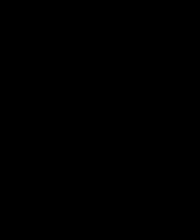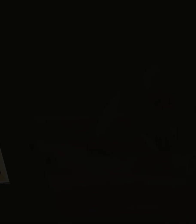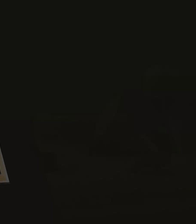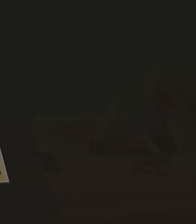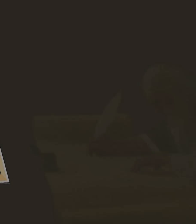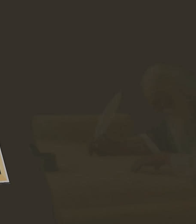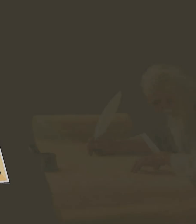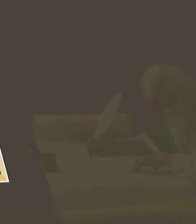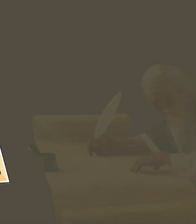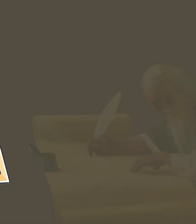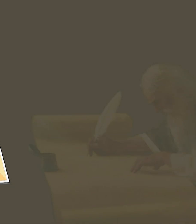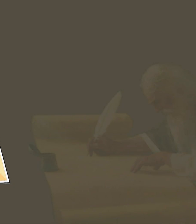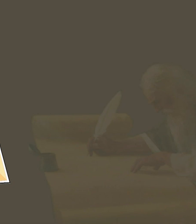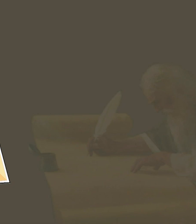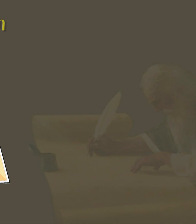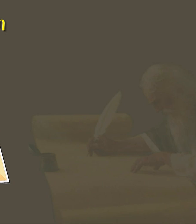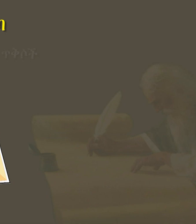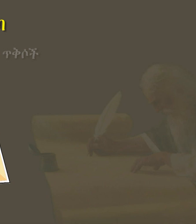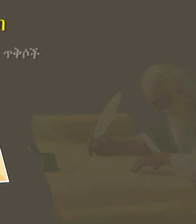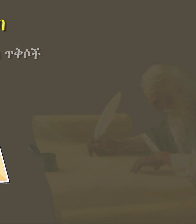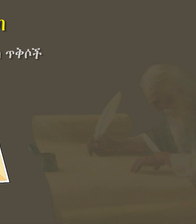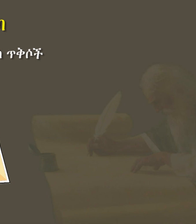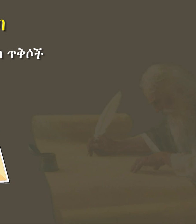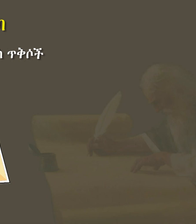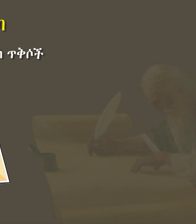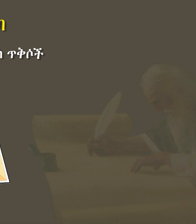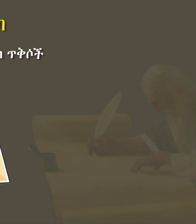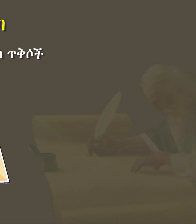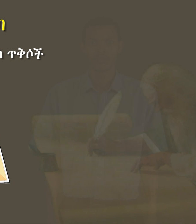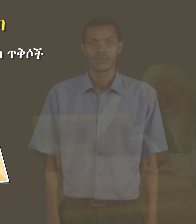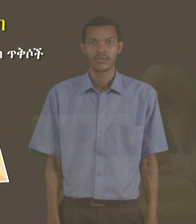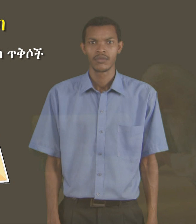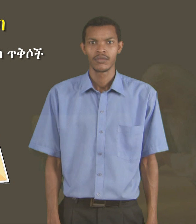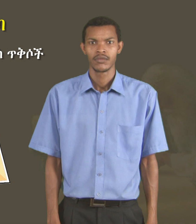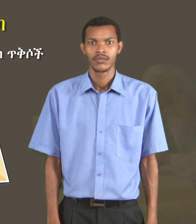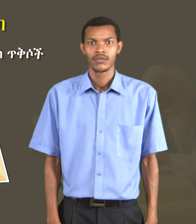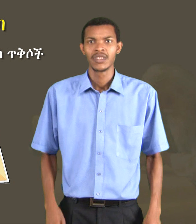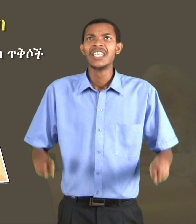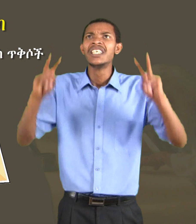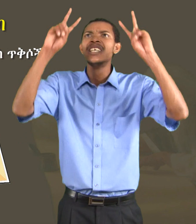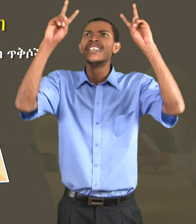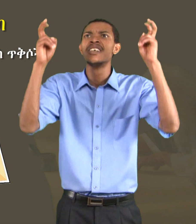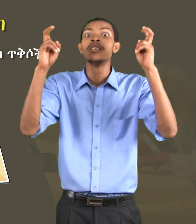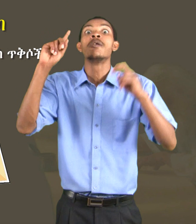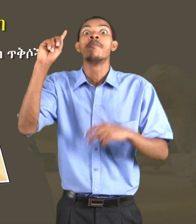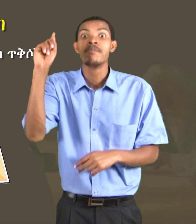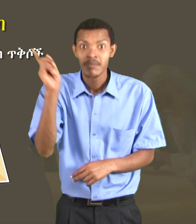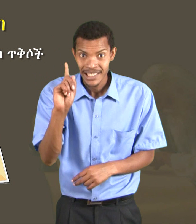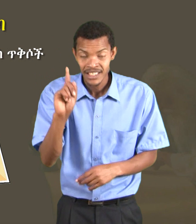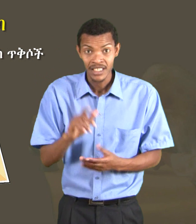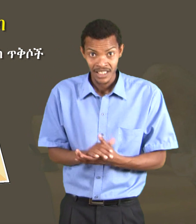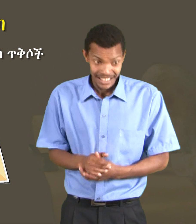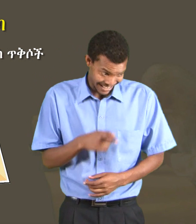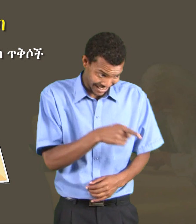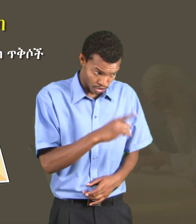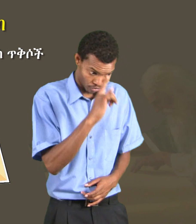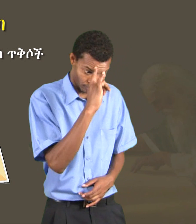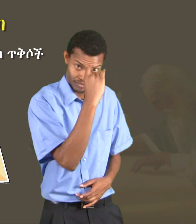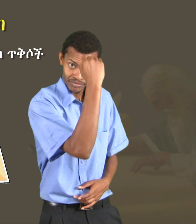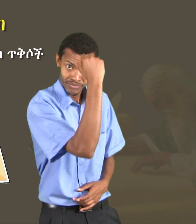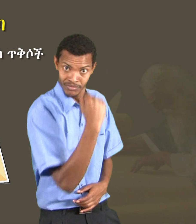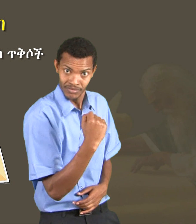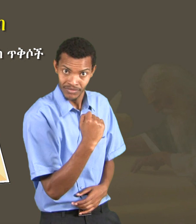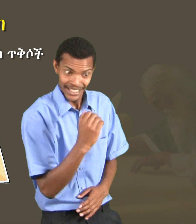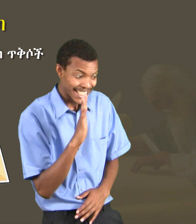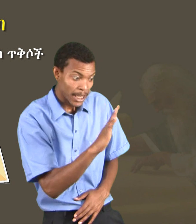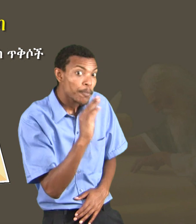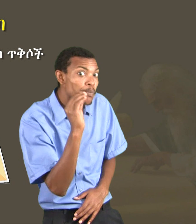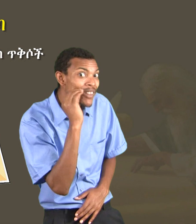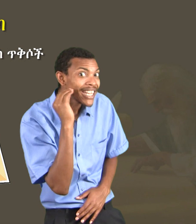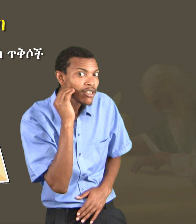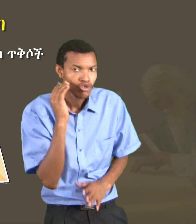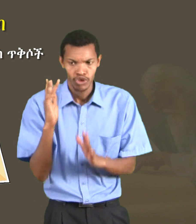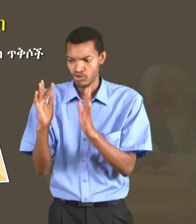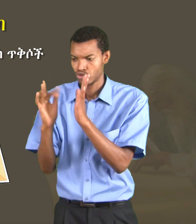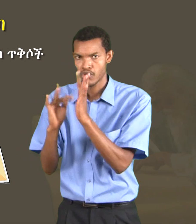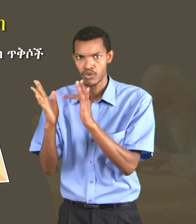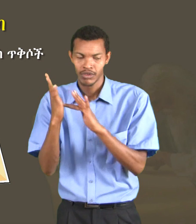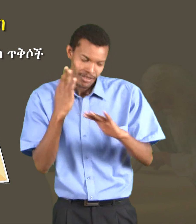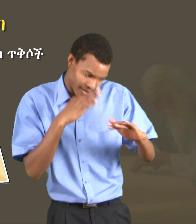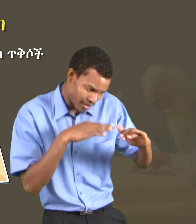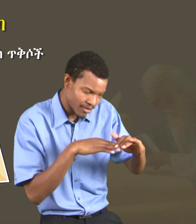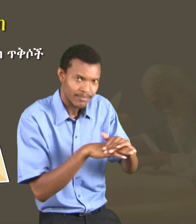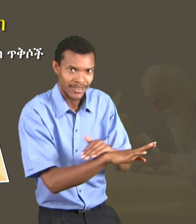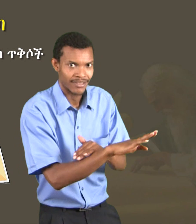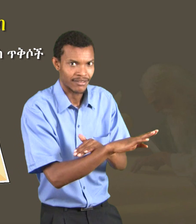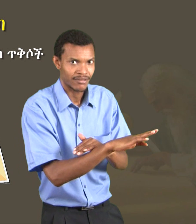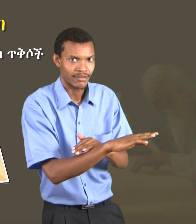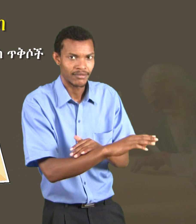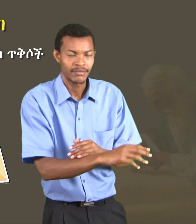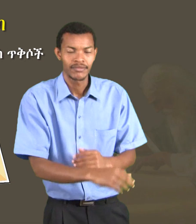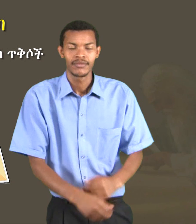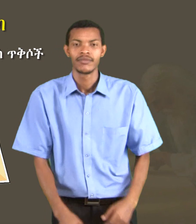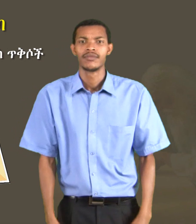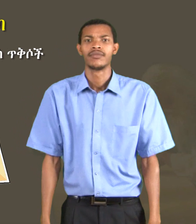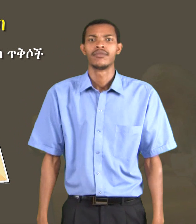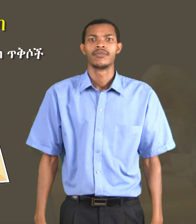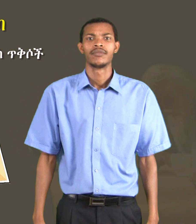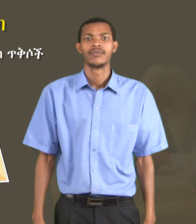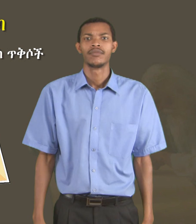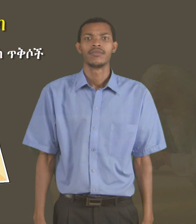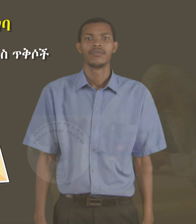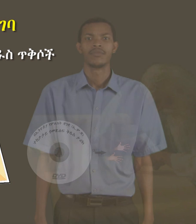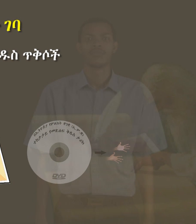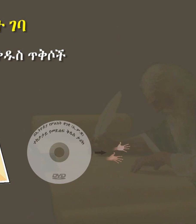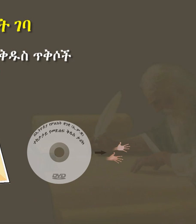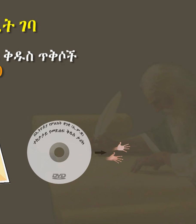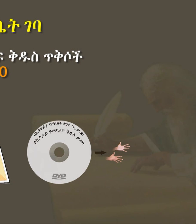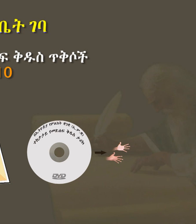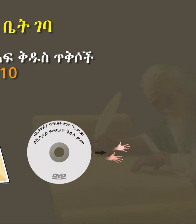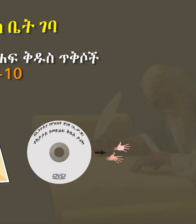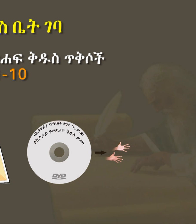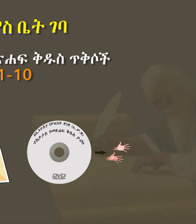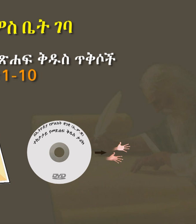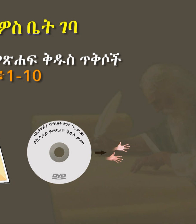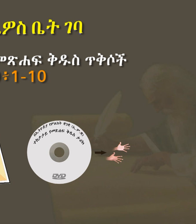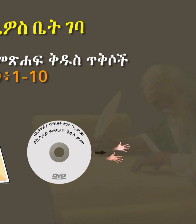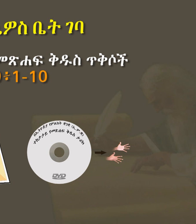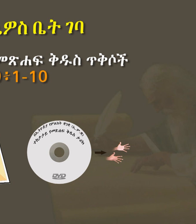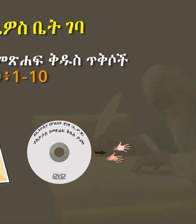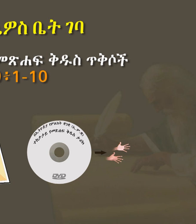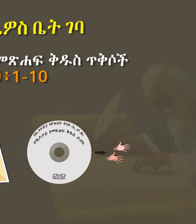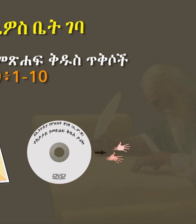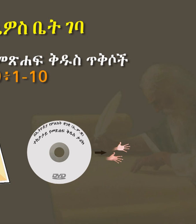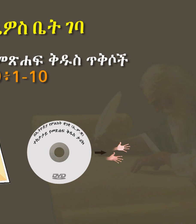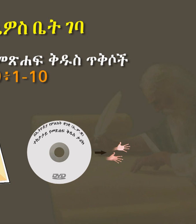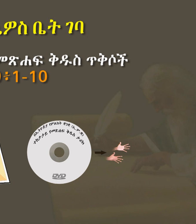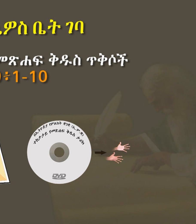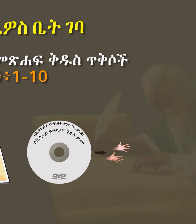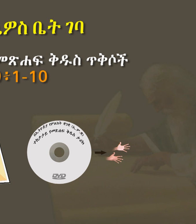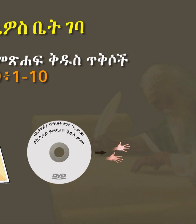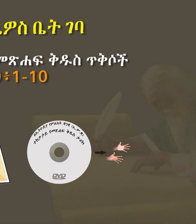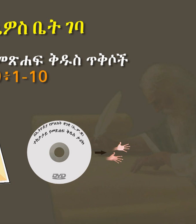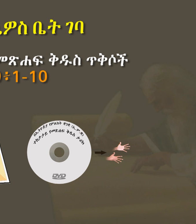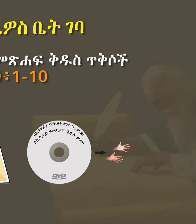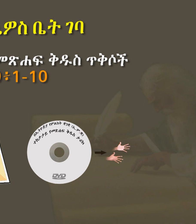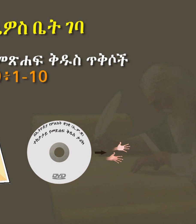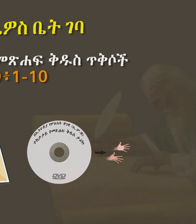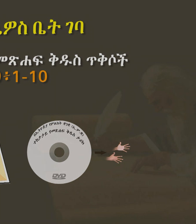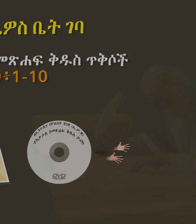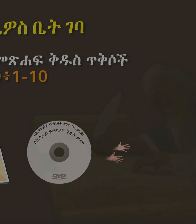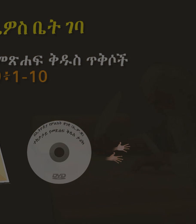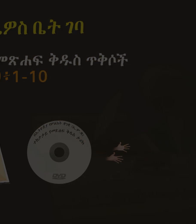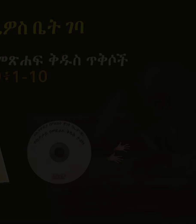Jesus visits Zacchaeus